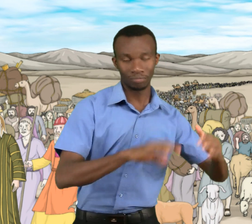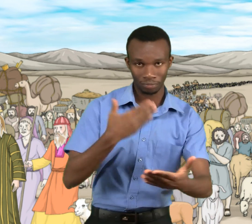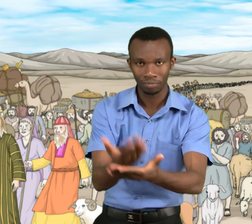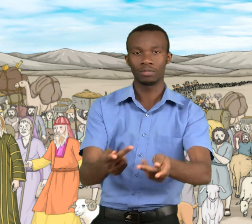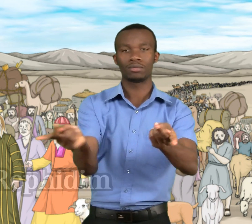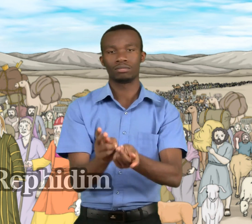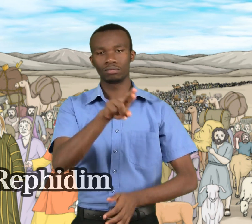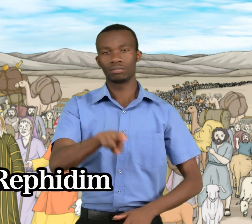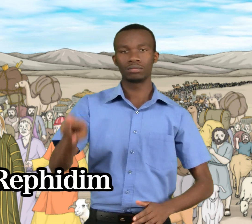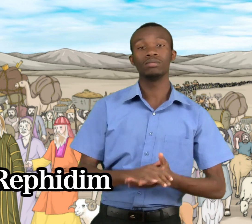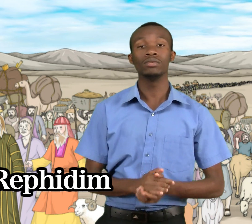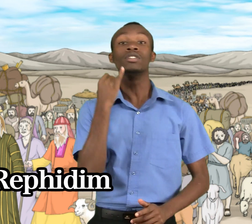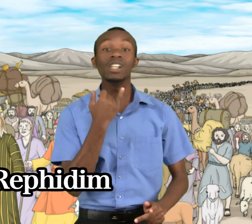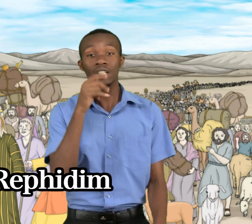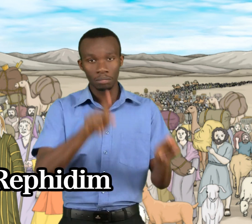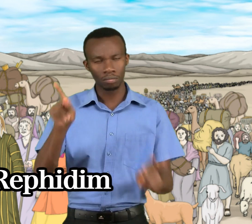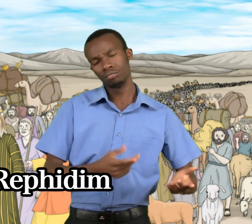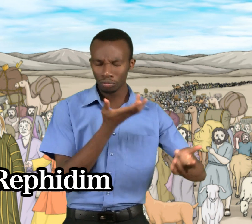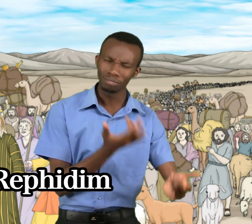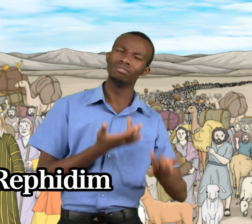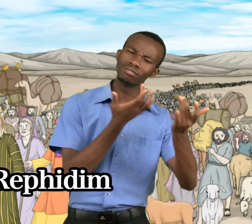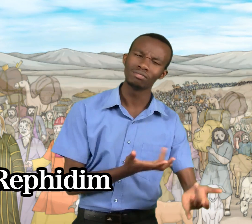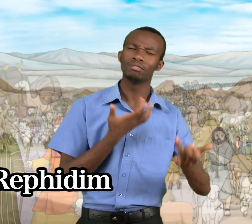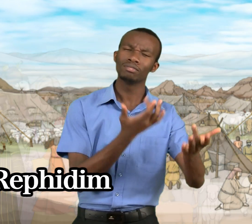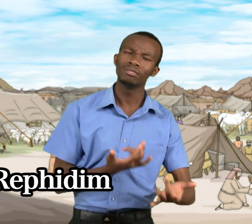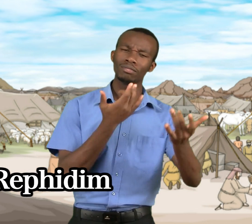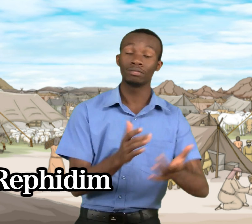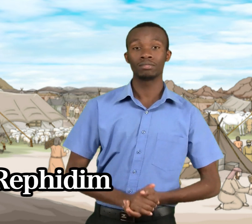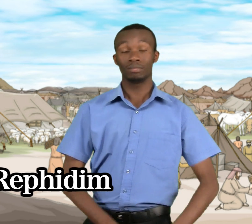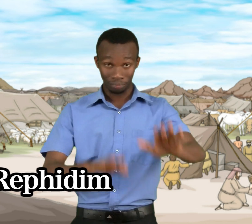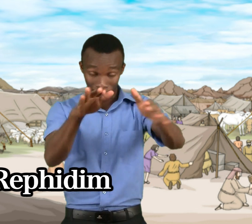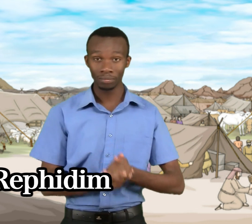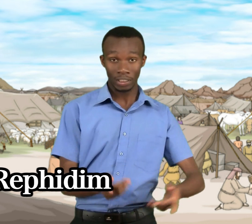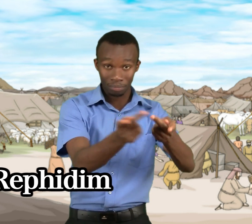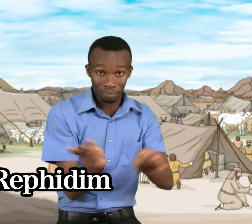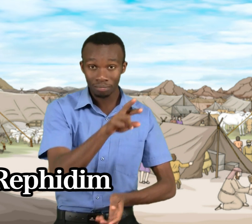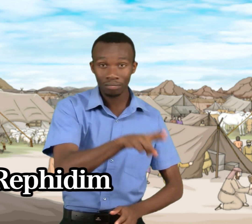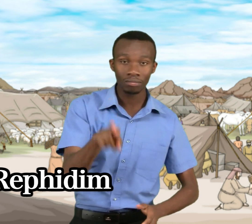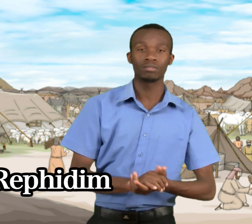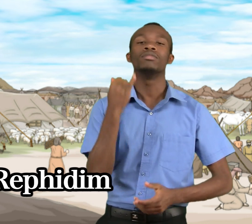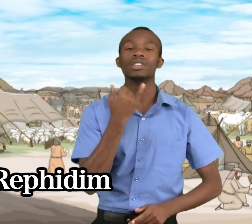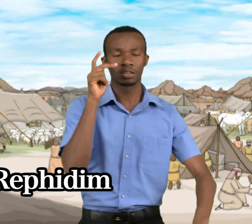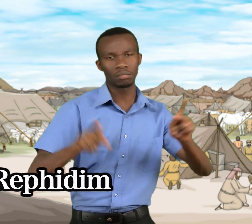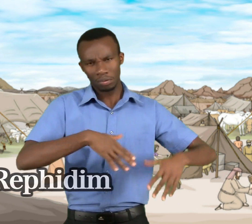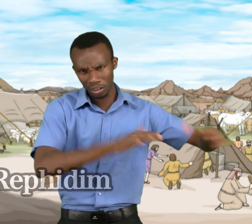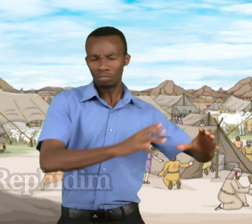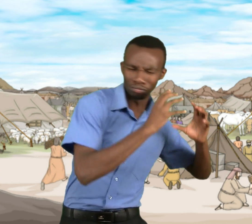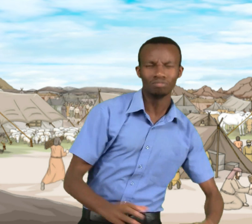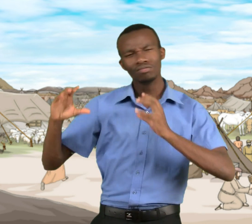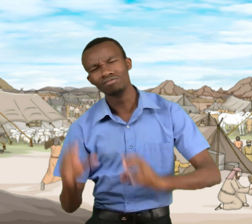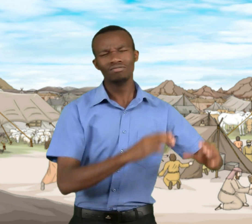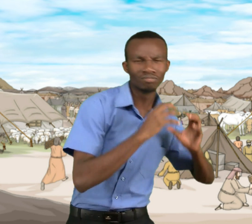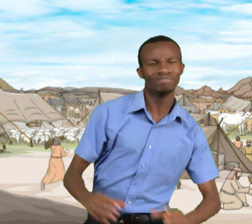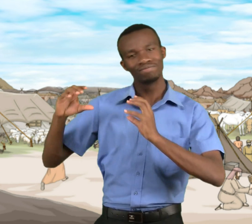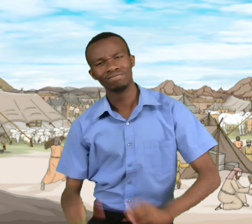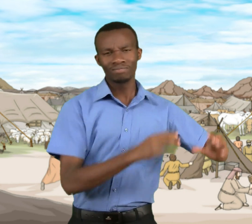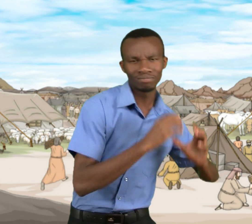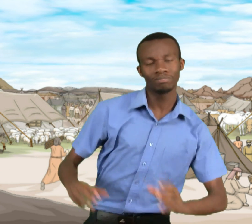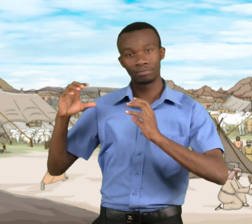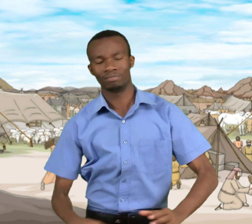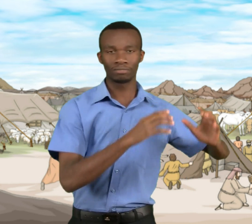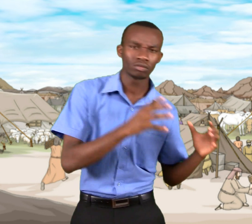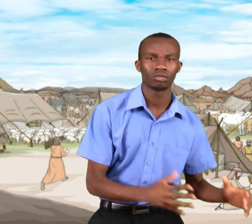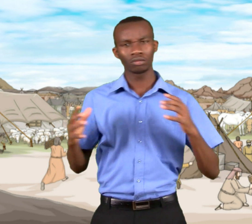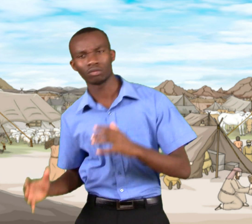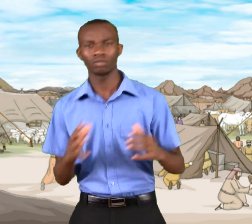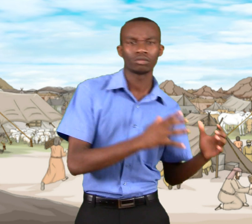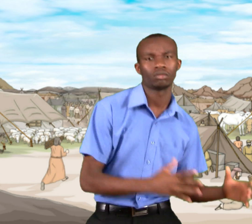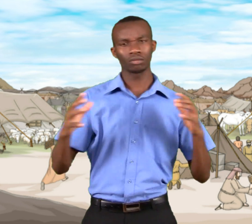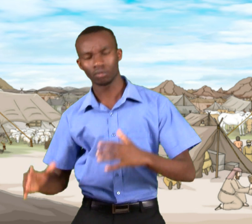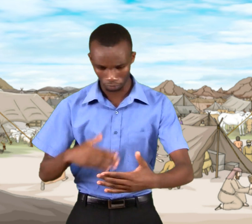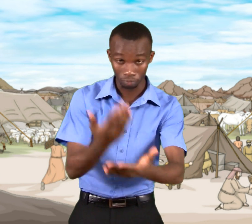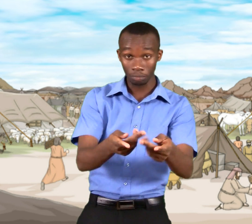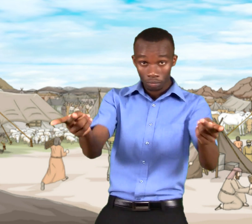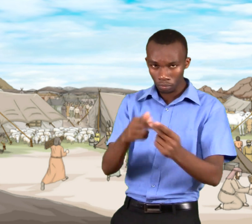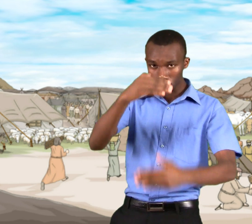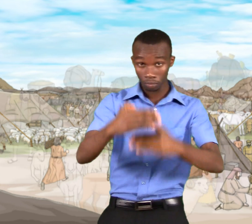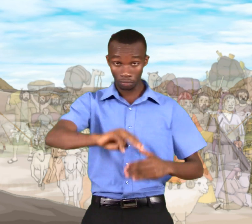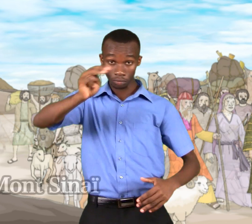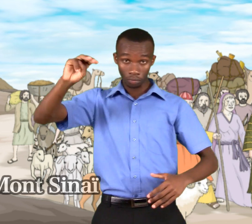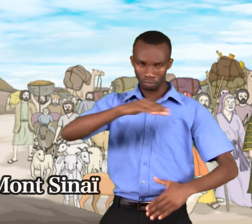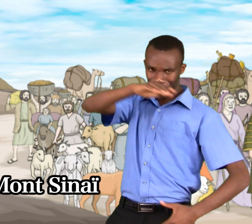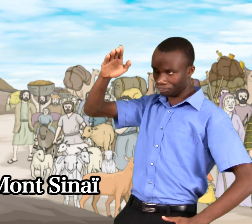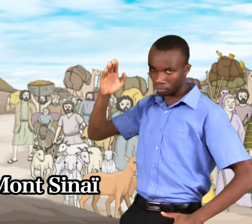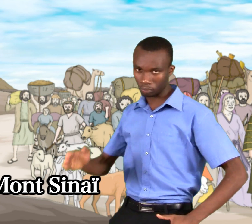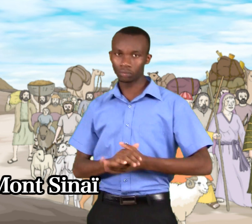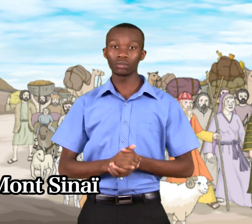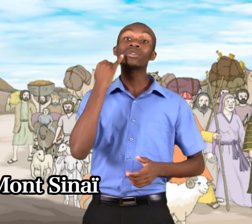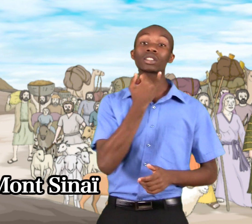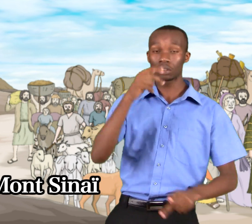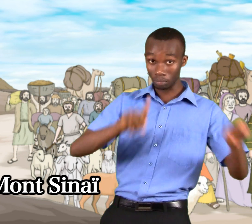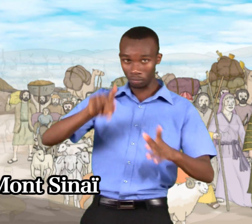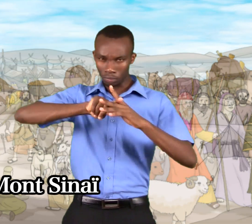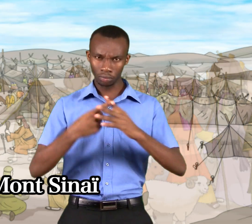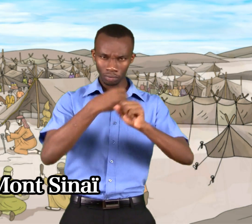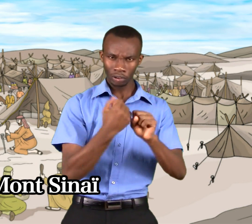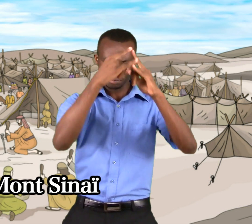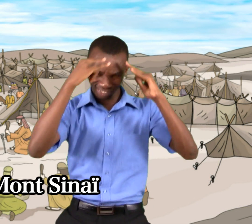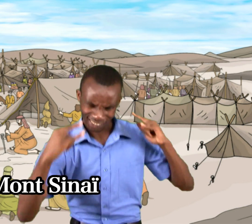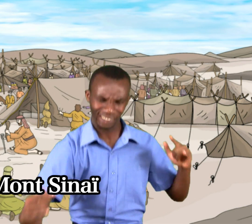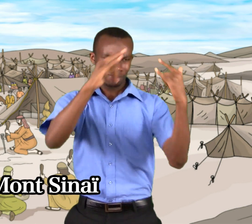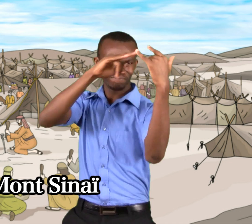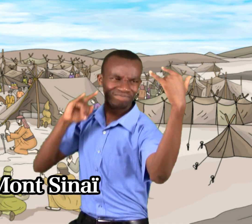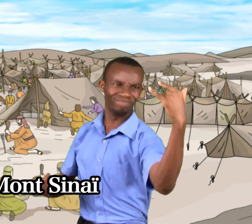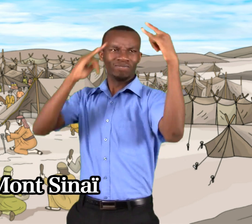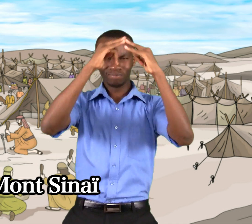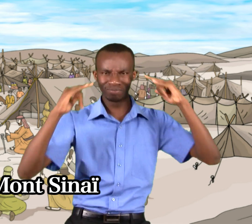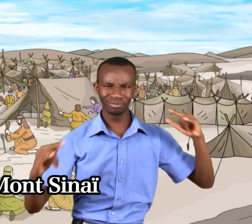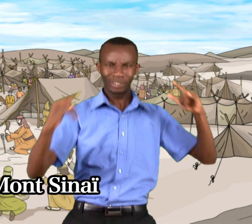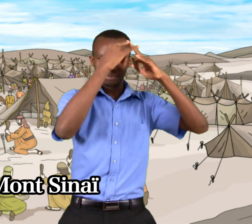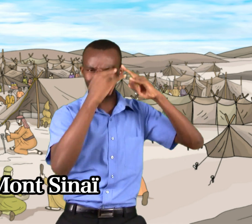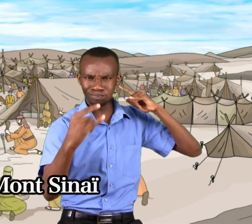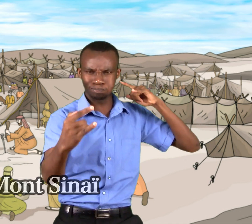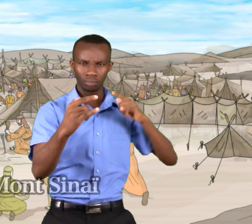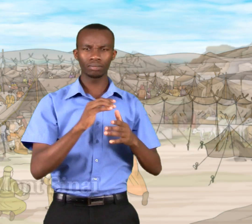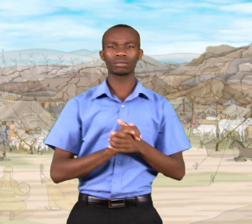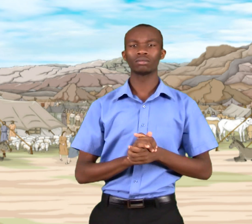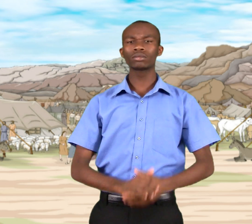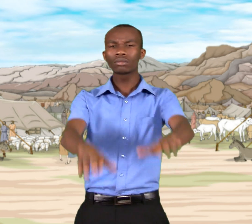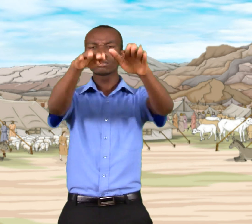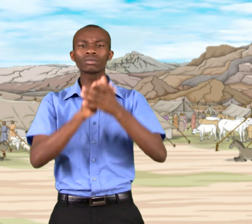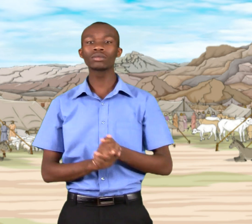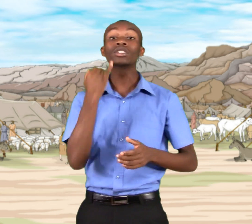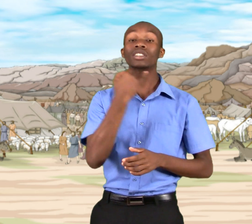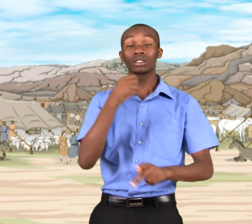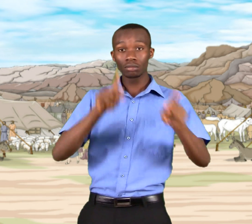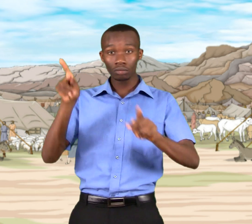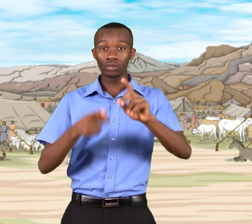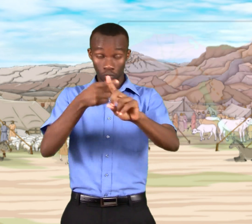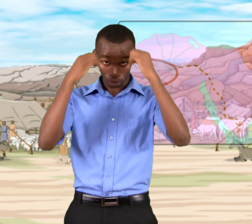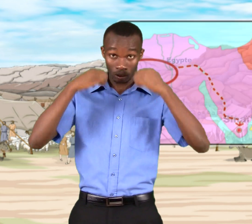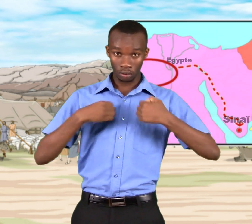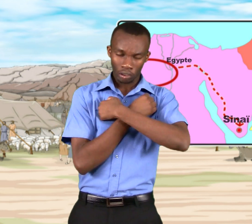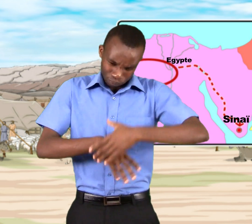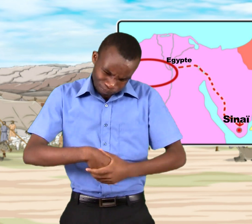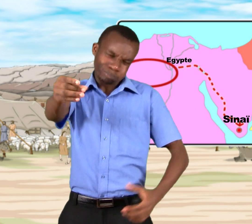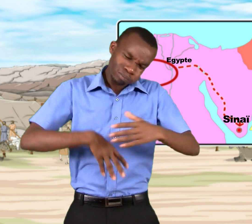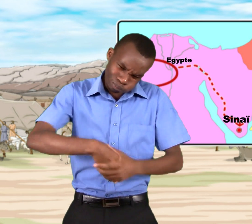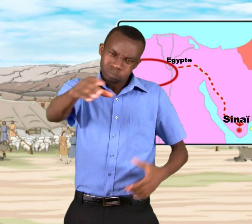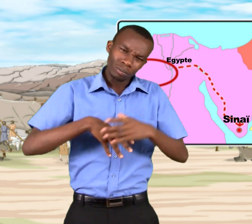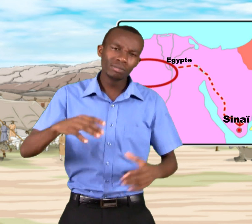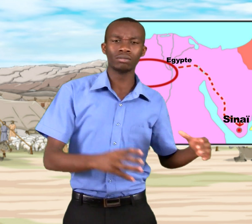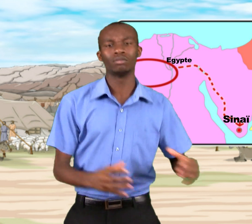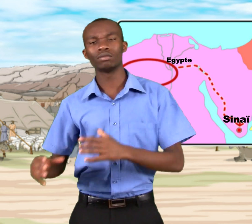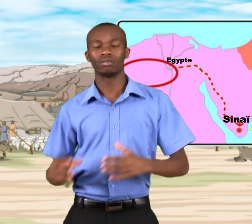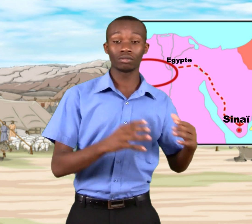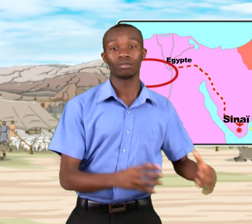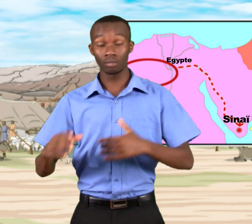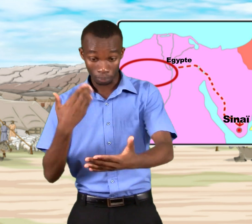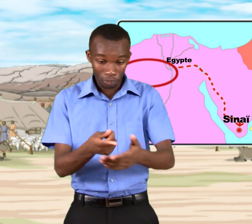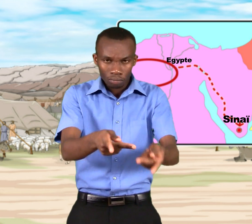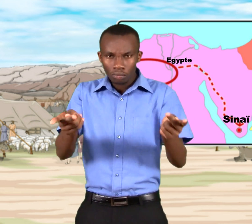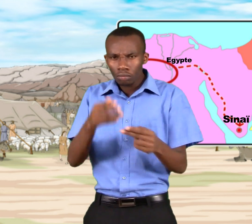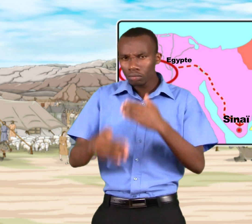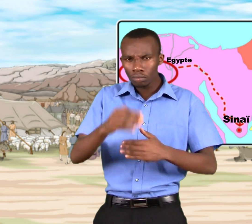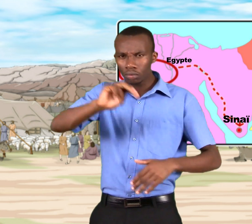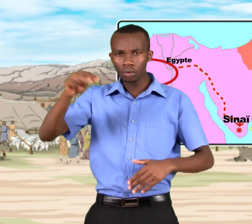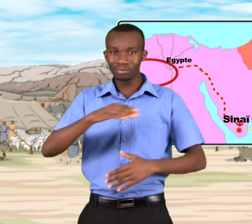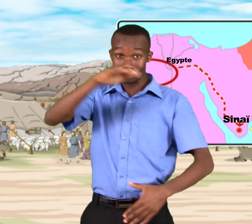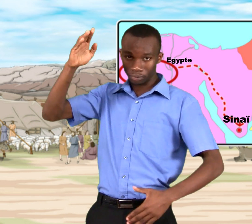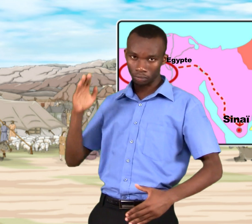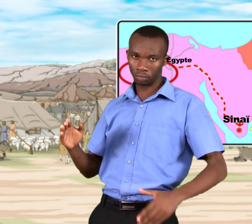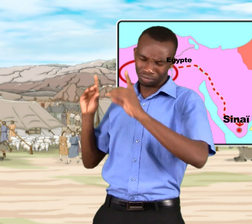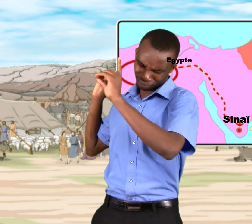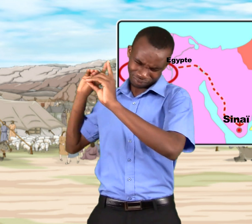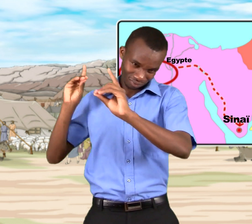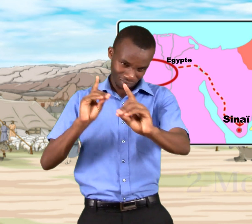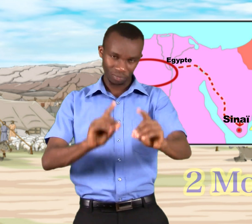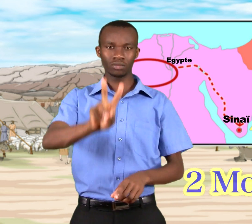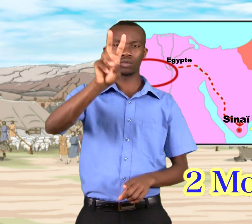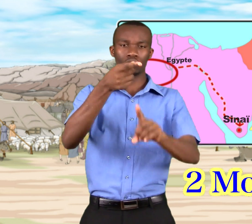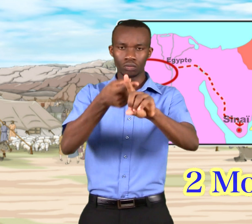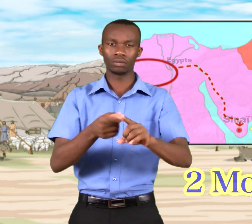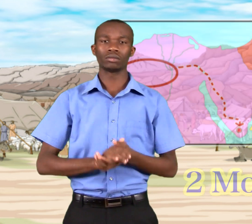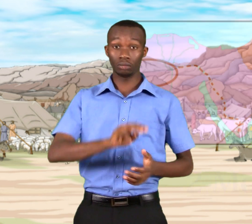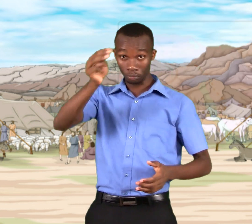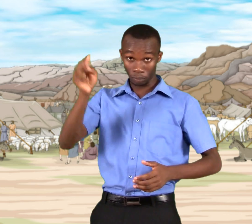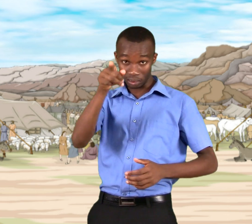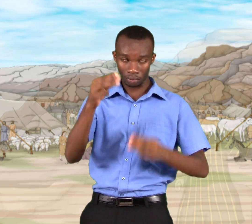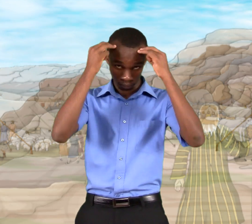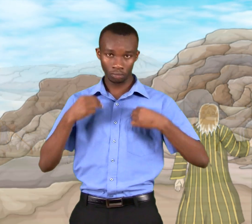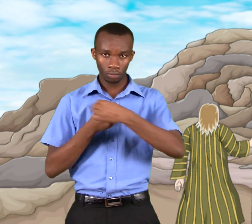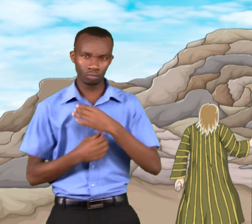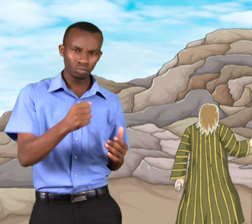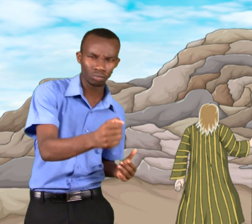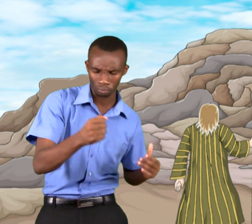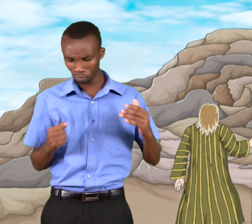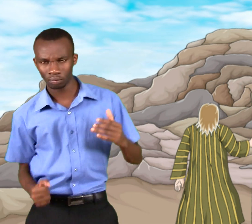After they had set out from Rephidim, they entered the Wilderness of Sinai, and Israel camped there in front of the mountain.